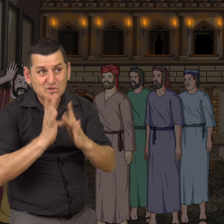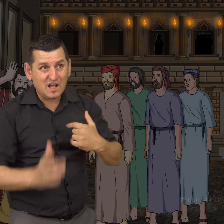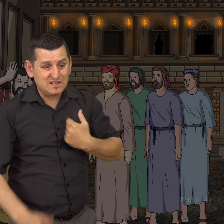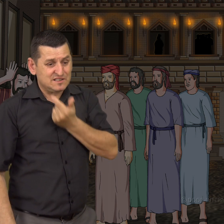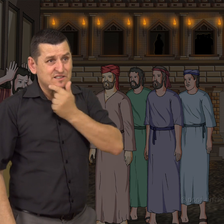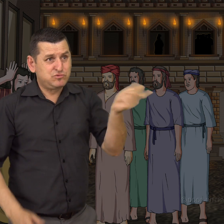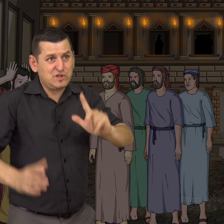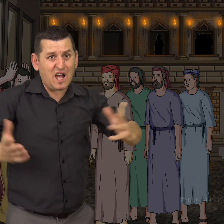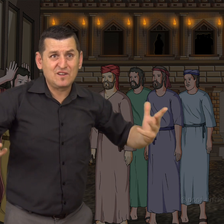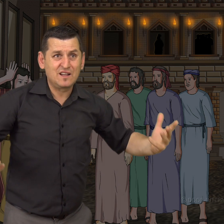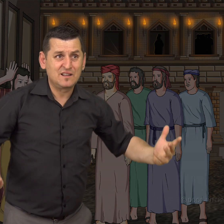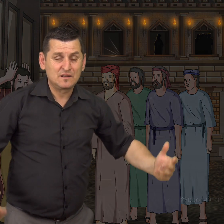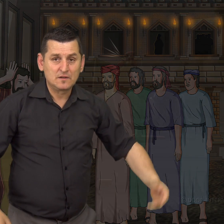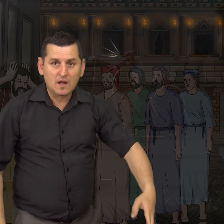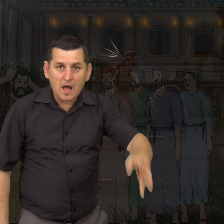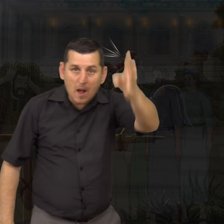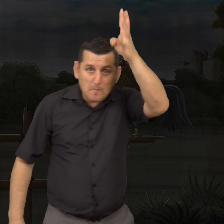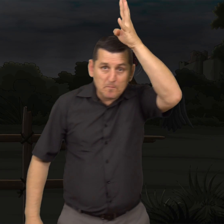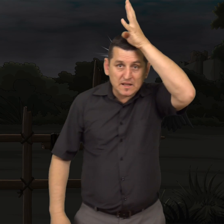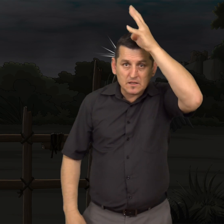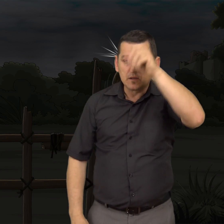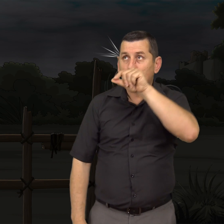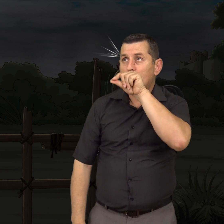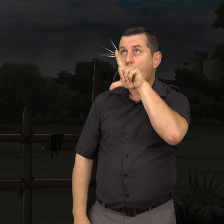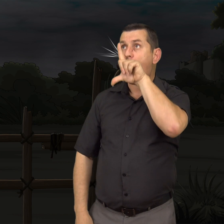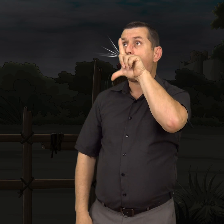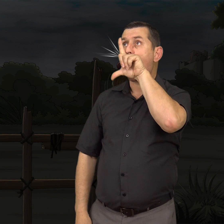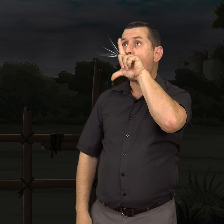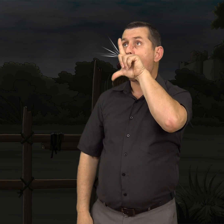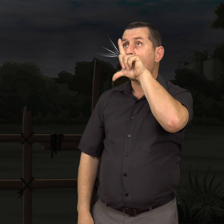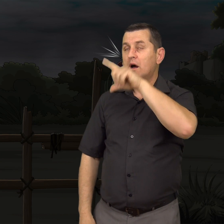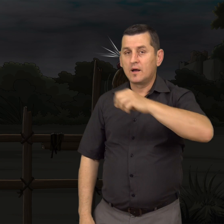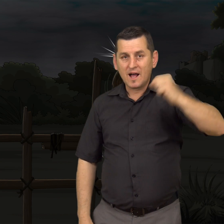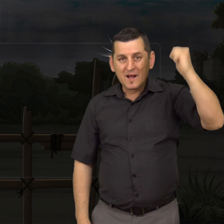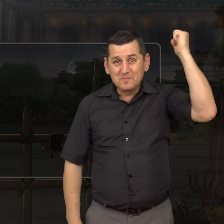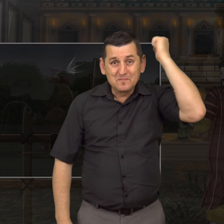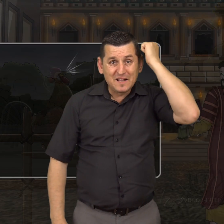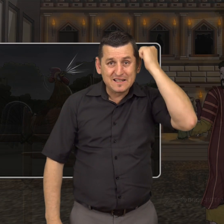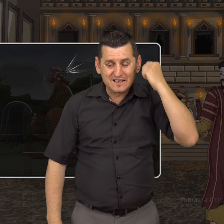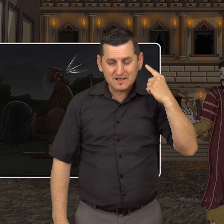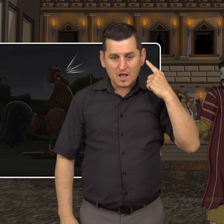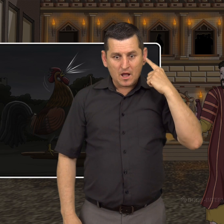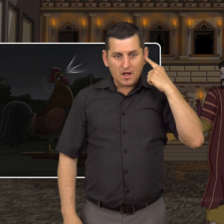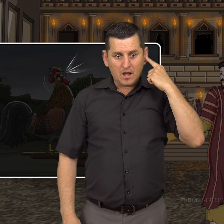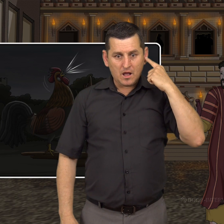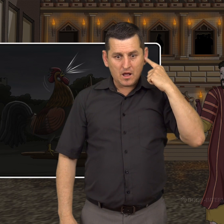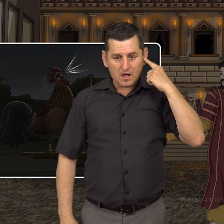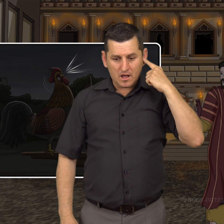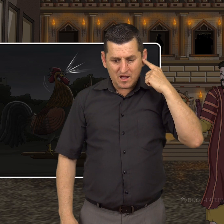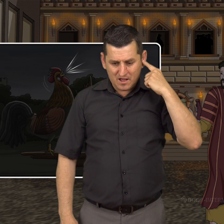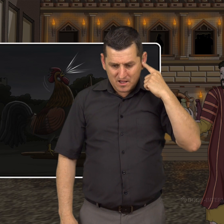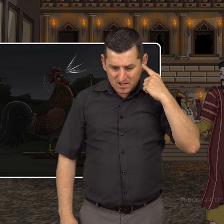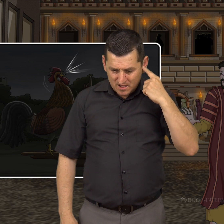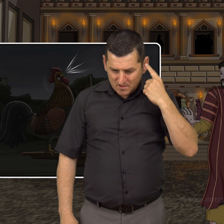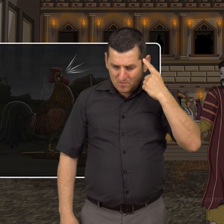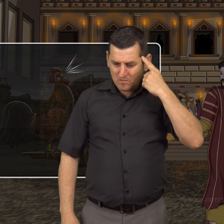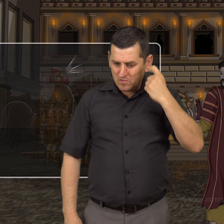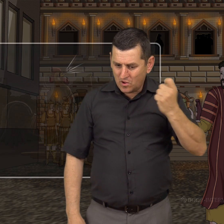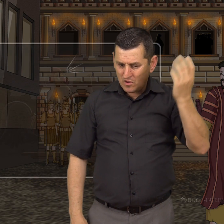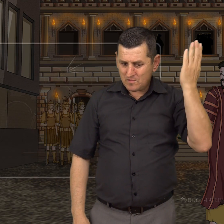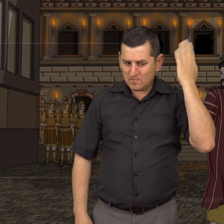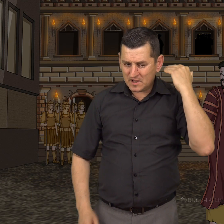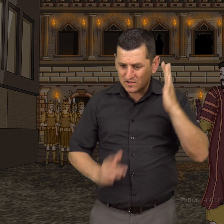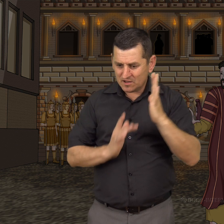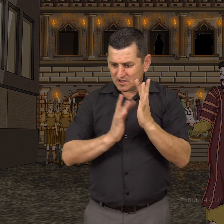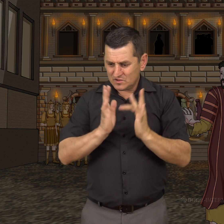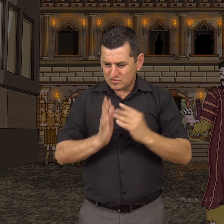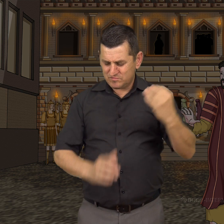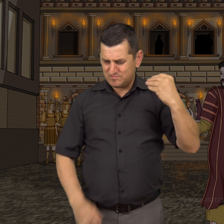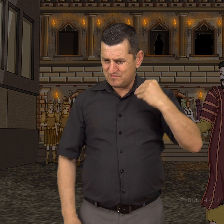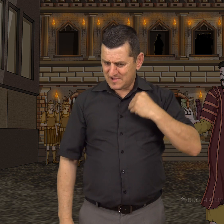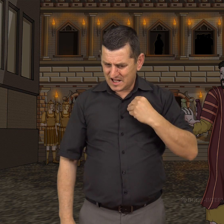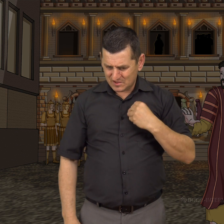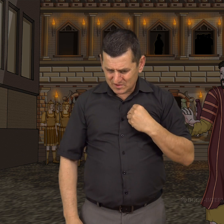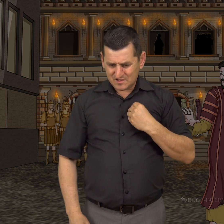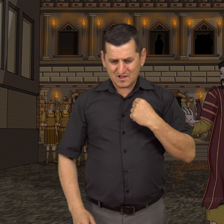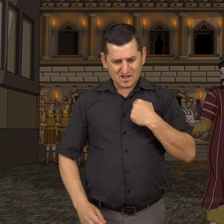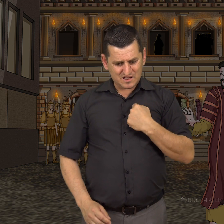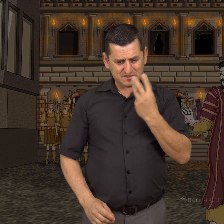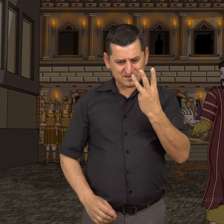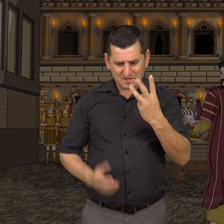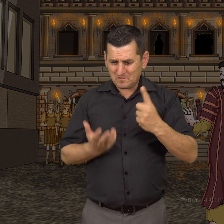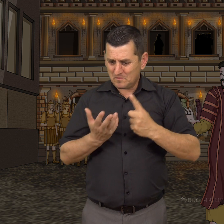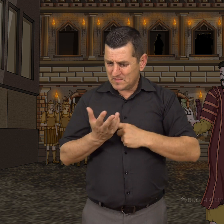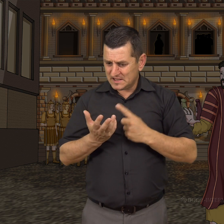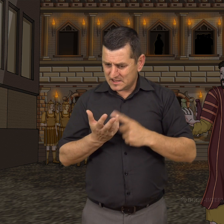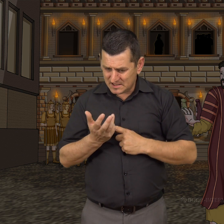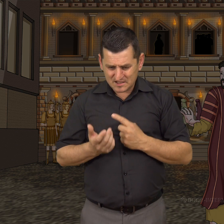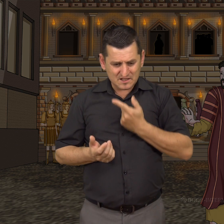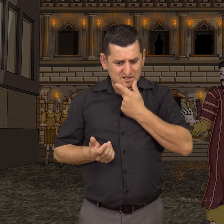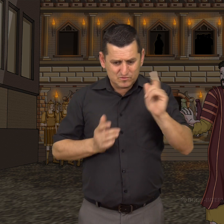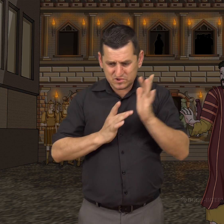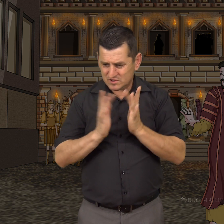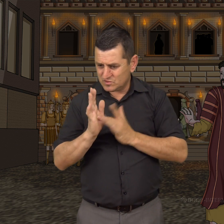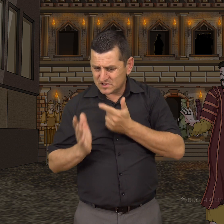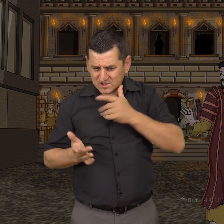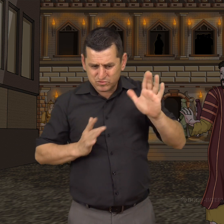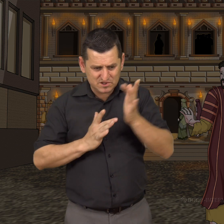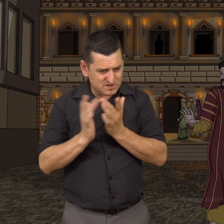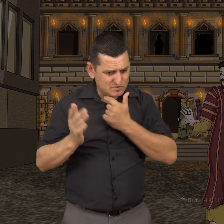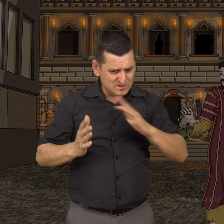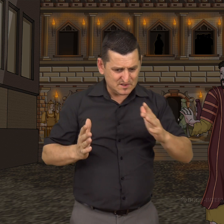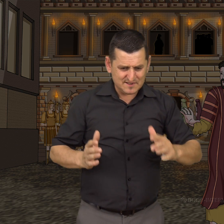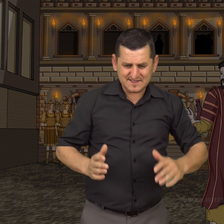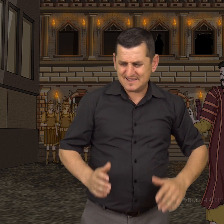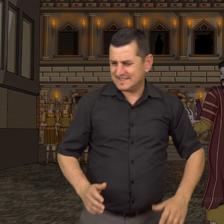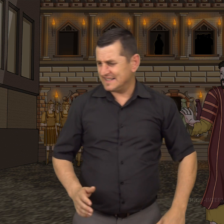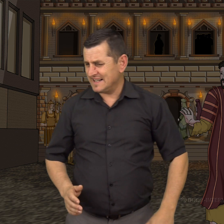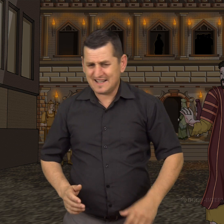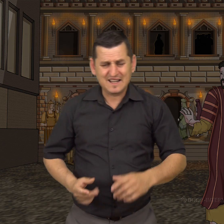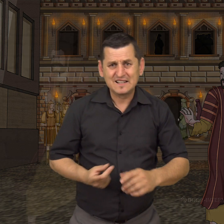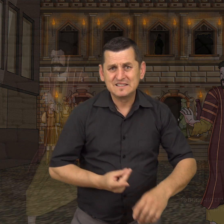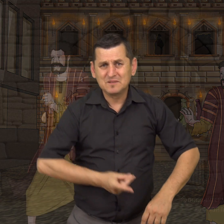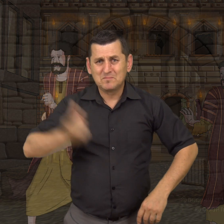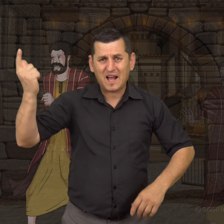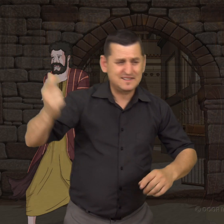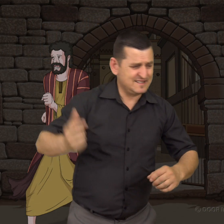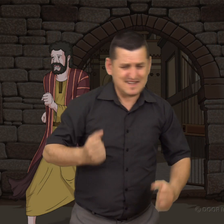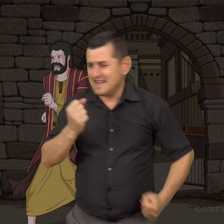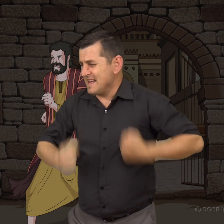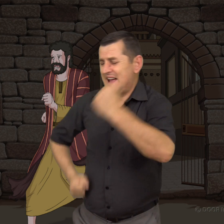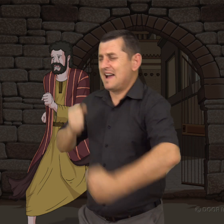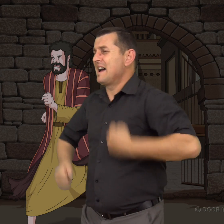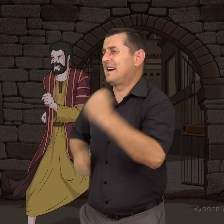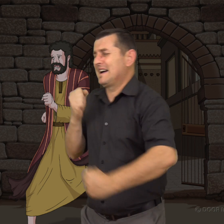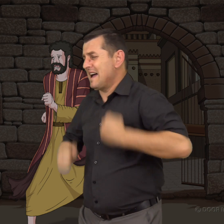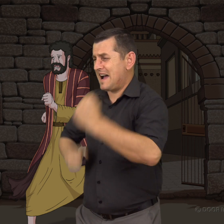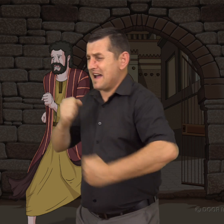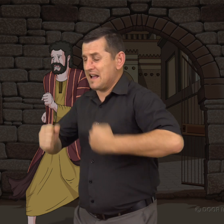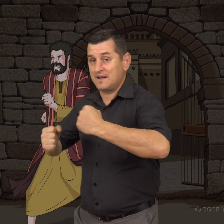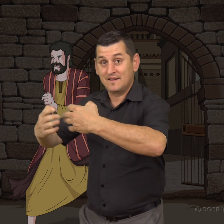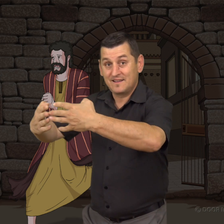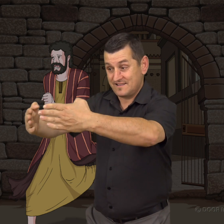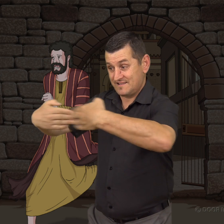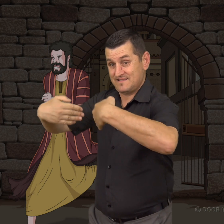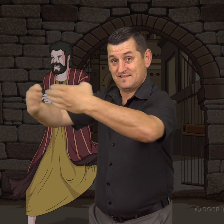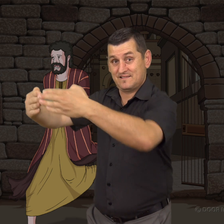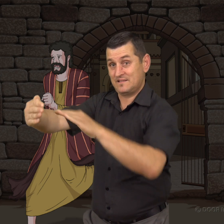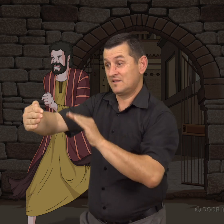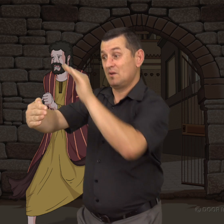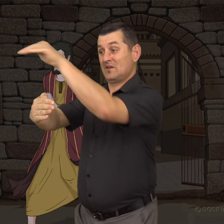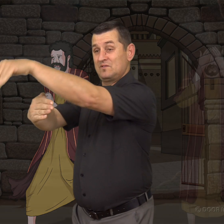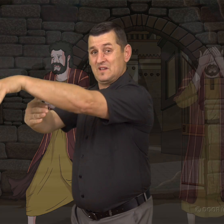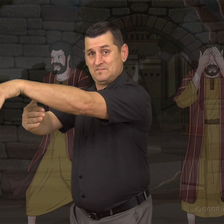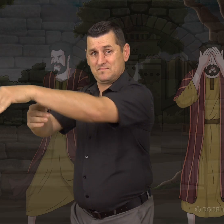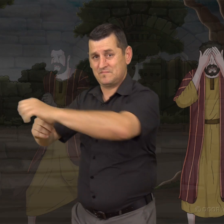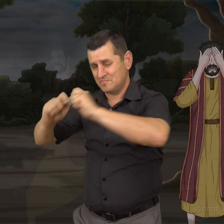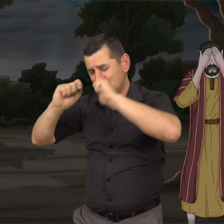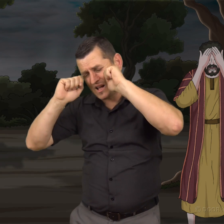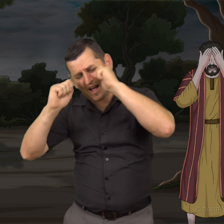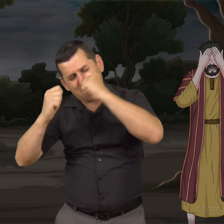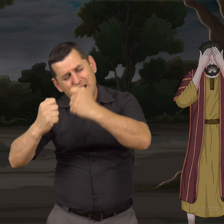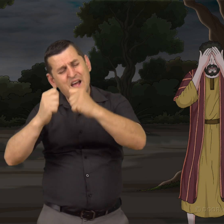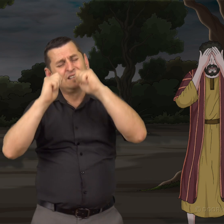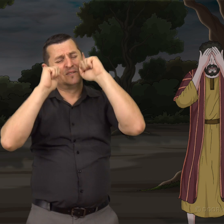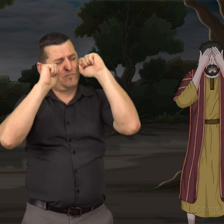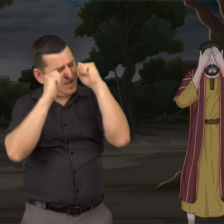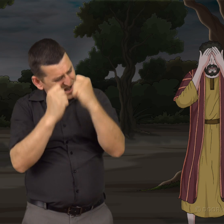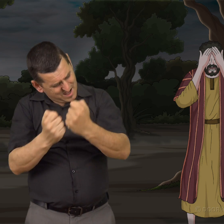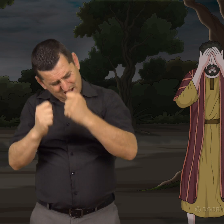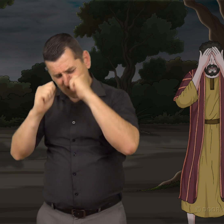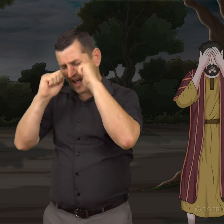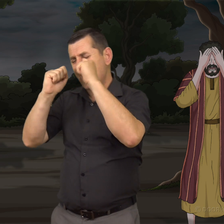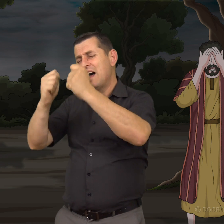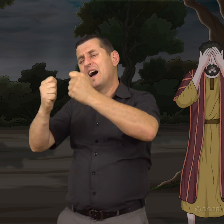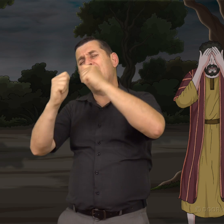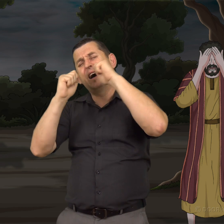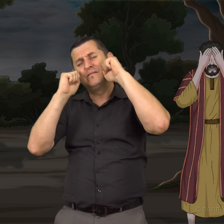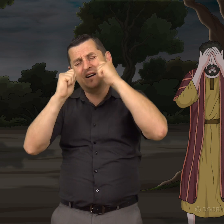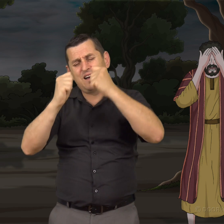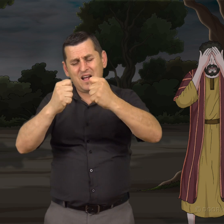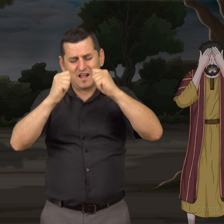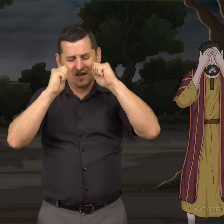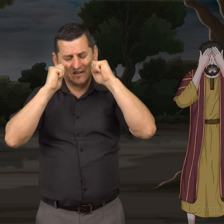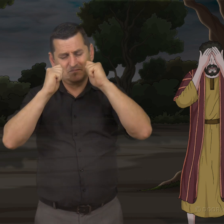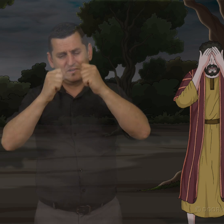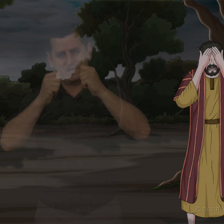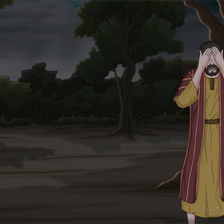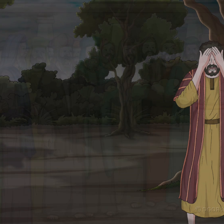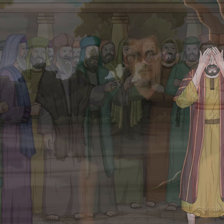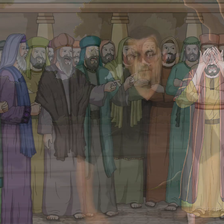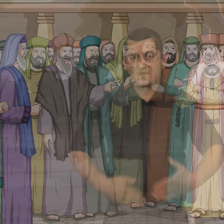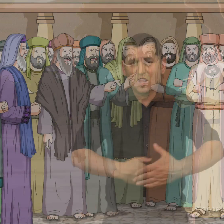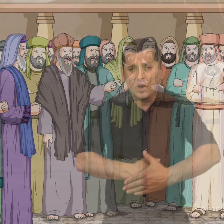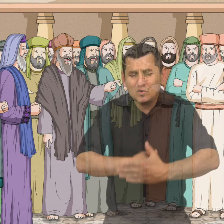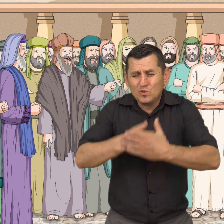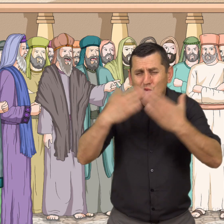And immediately a rooster crowed. Then Peter remembered the word that Jesus had spoken: “Before the rooster crows, you will deny Me three times.” And he went outside and wept bitterly.